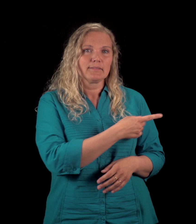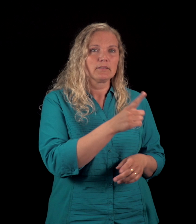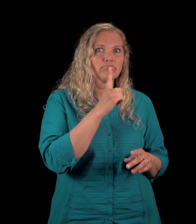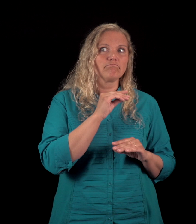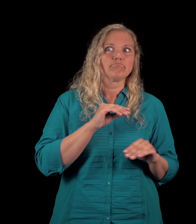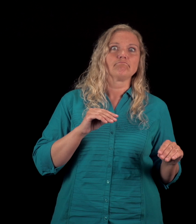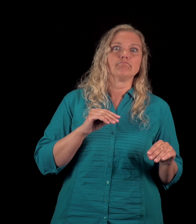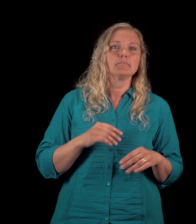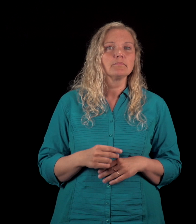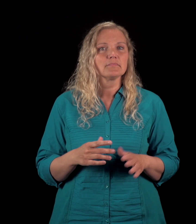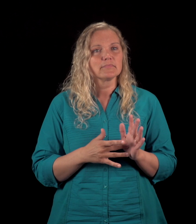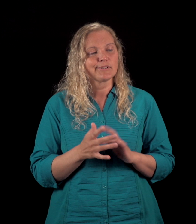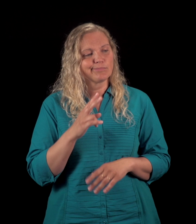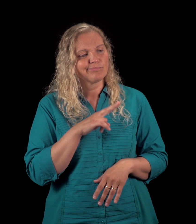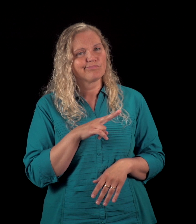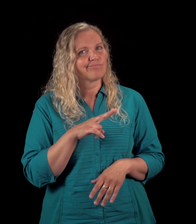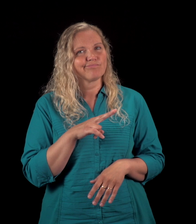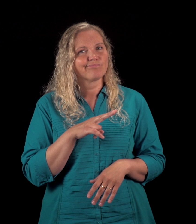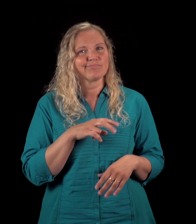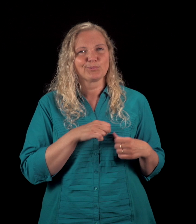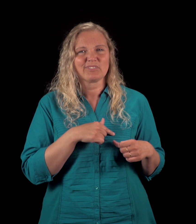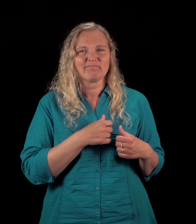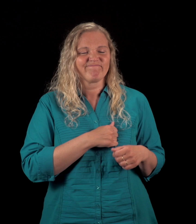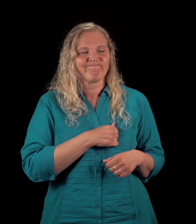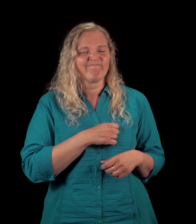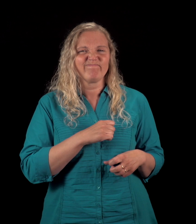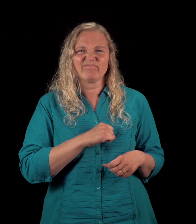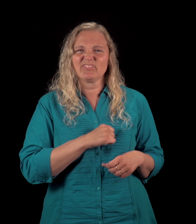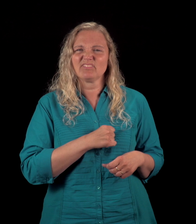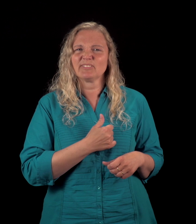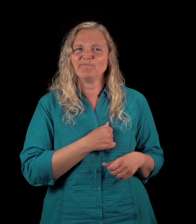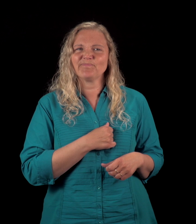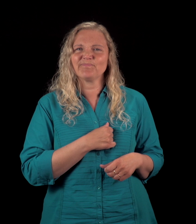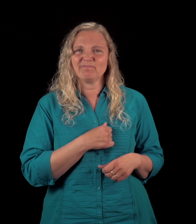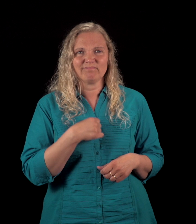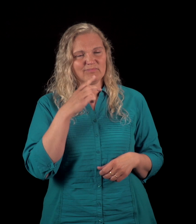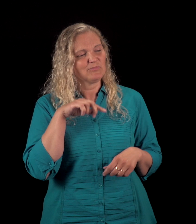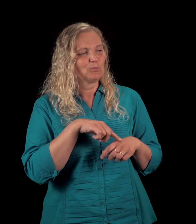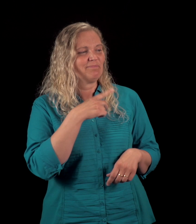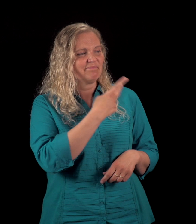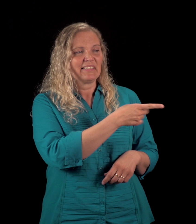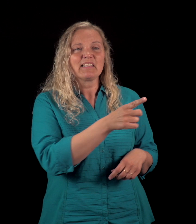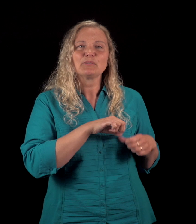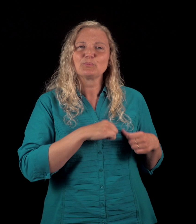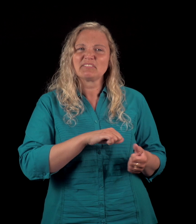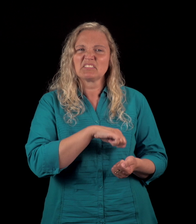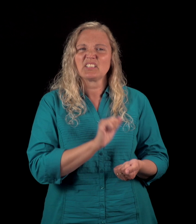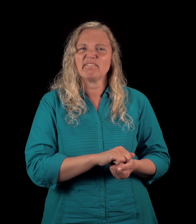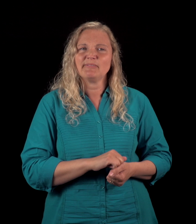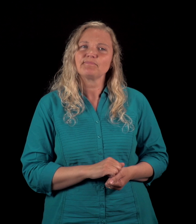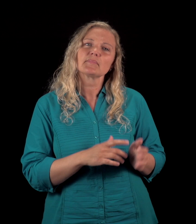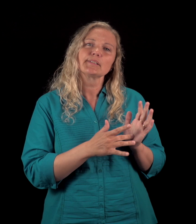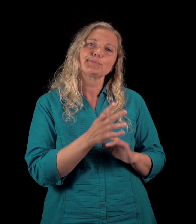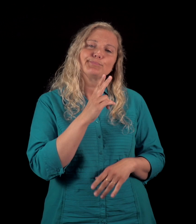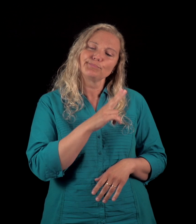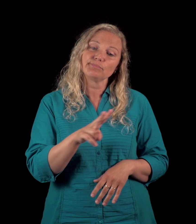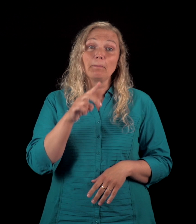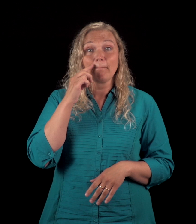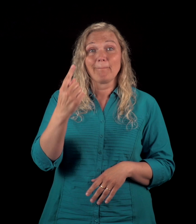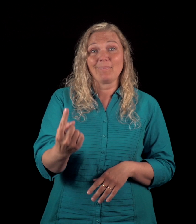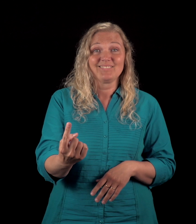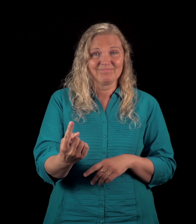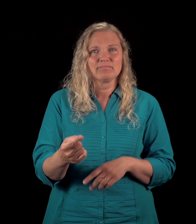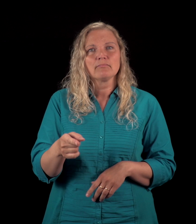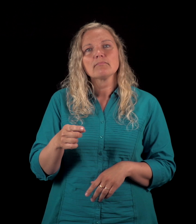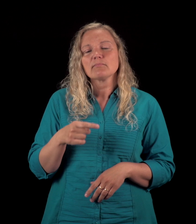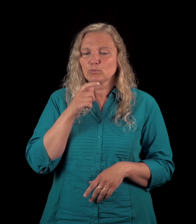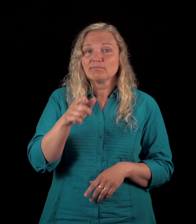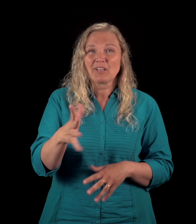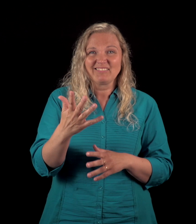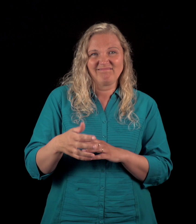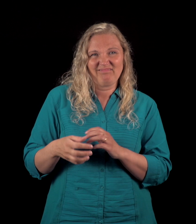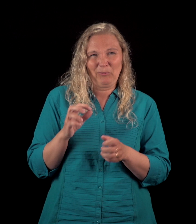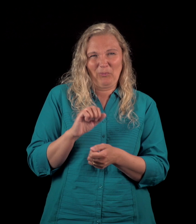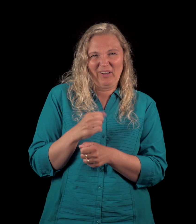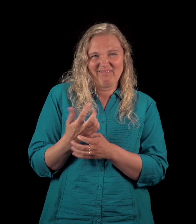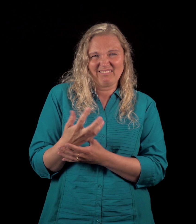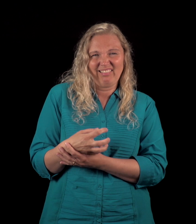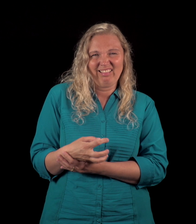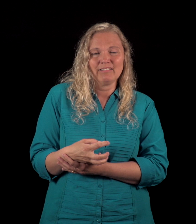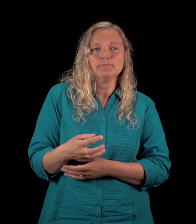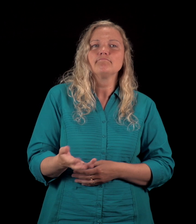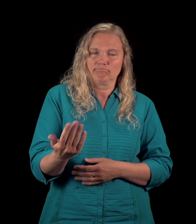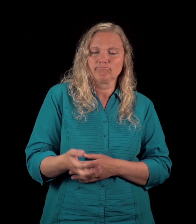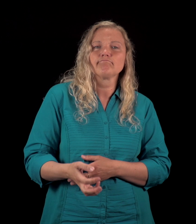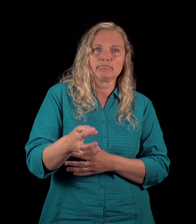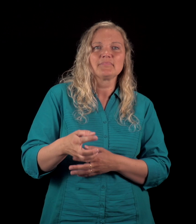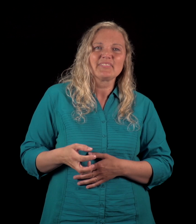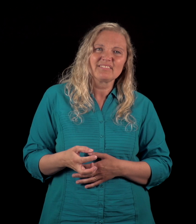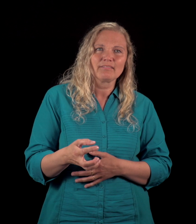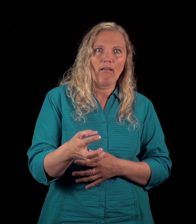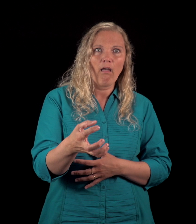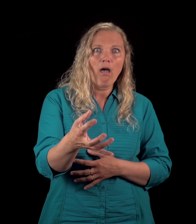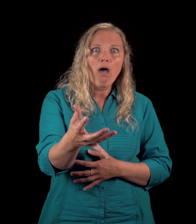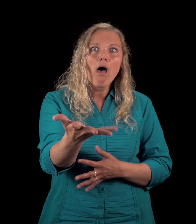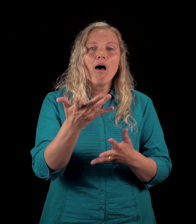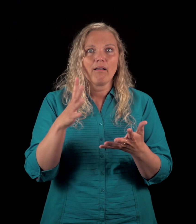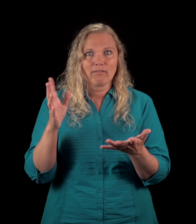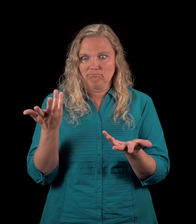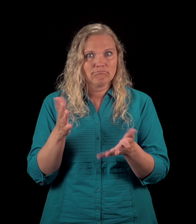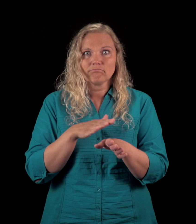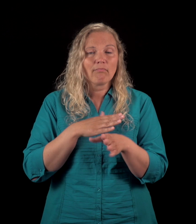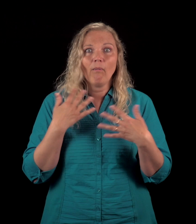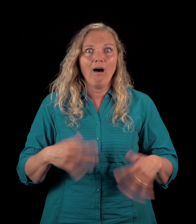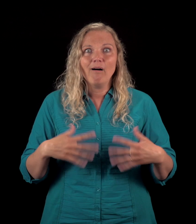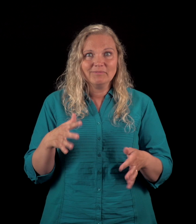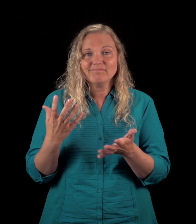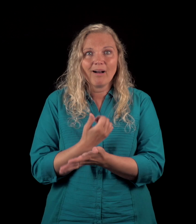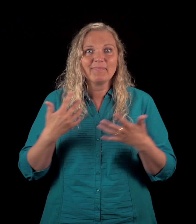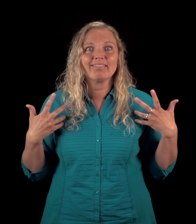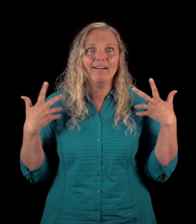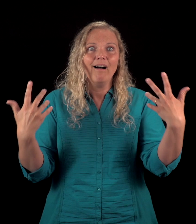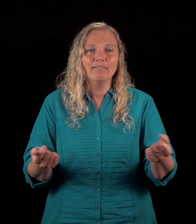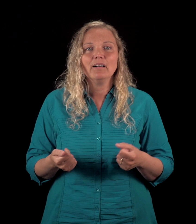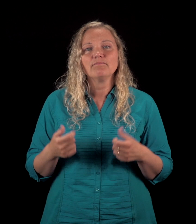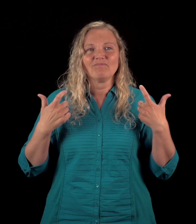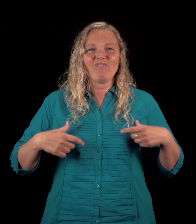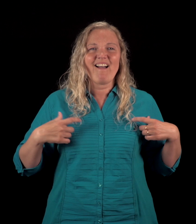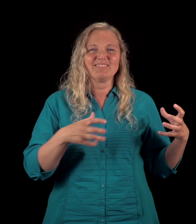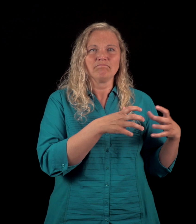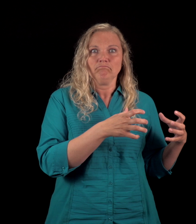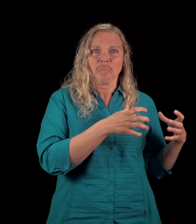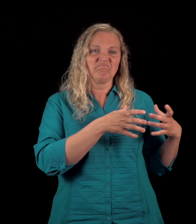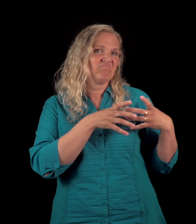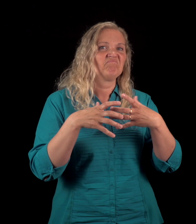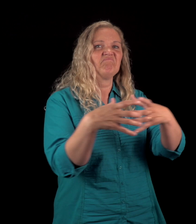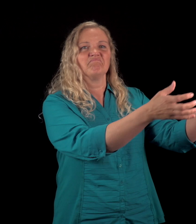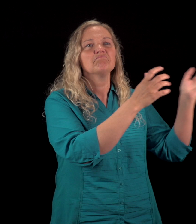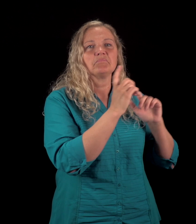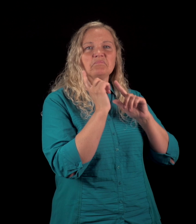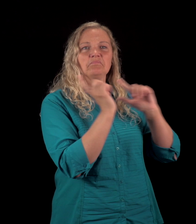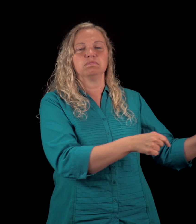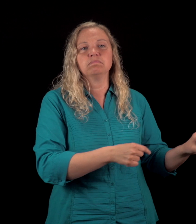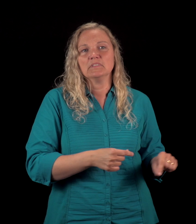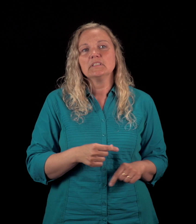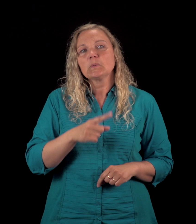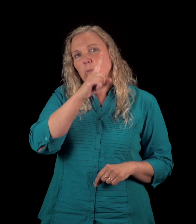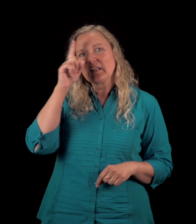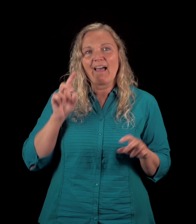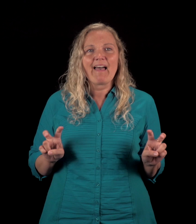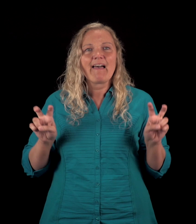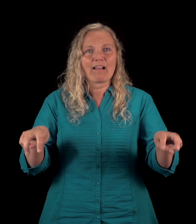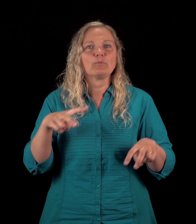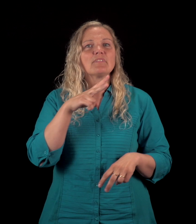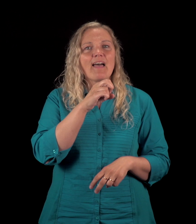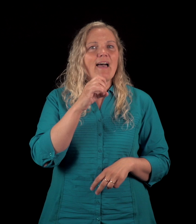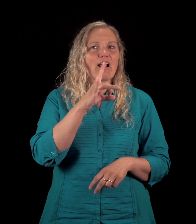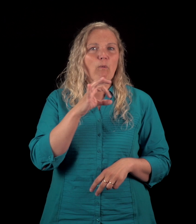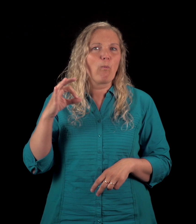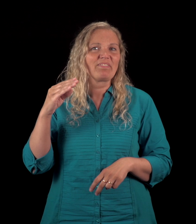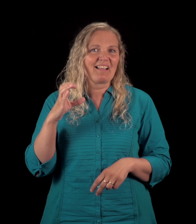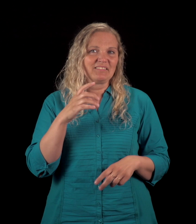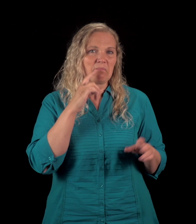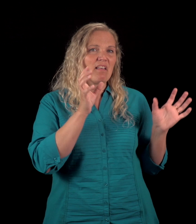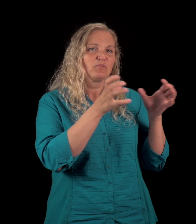Jesus looked around at them with anger and sorrow at their hardness of heart. Then He said to the man, “Stretch out your hand.” So he stretched it out, and it was restored.